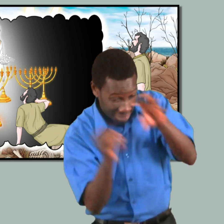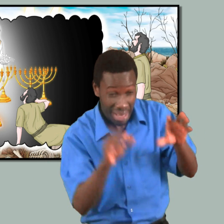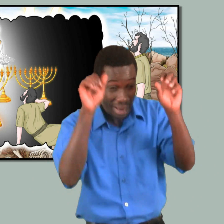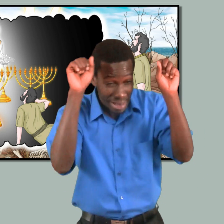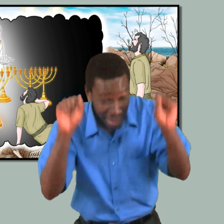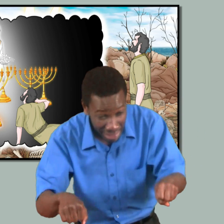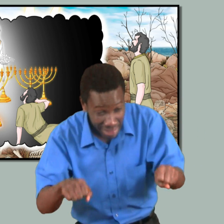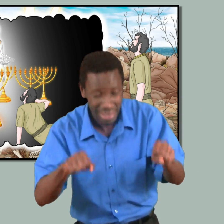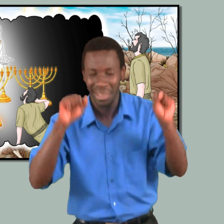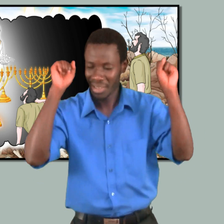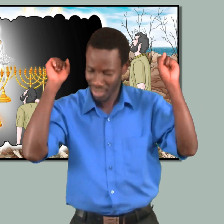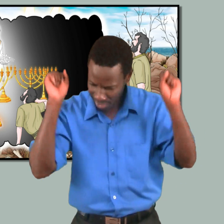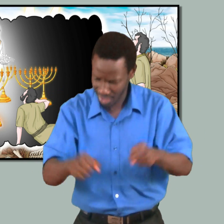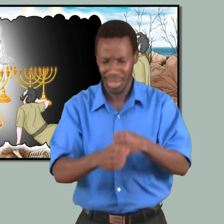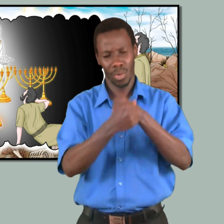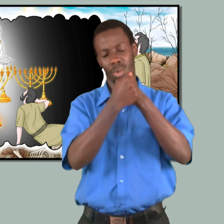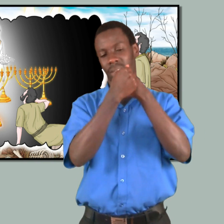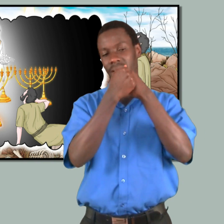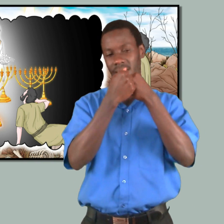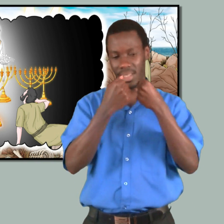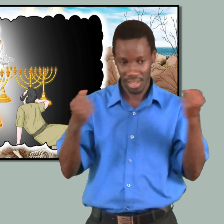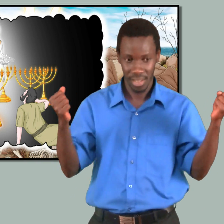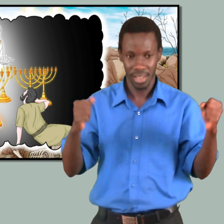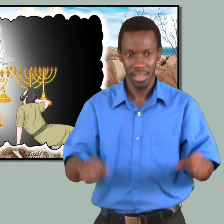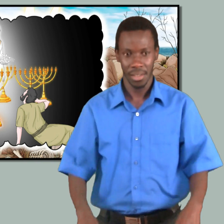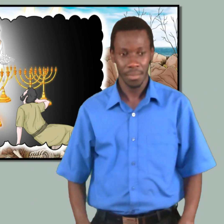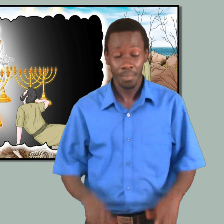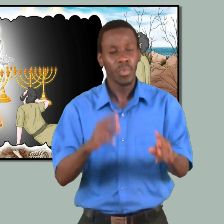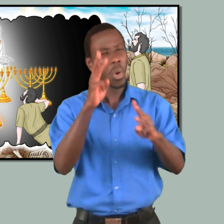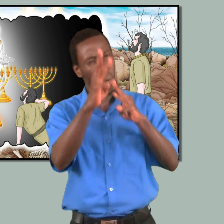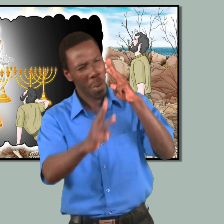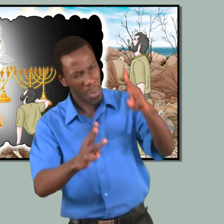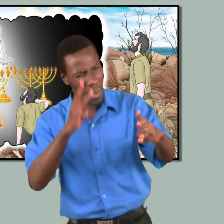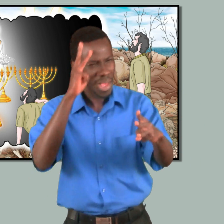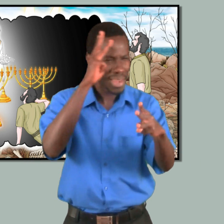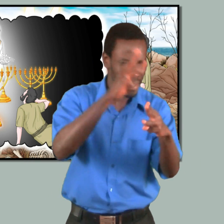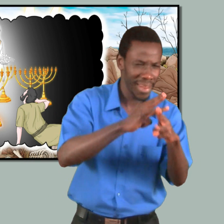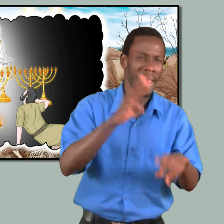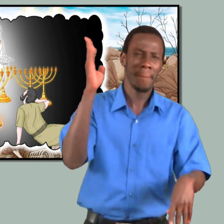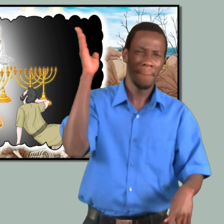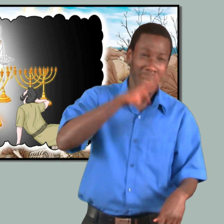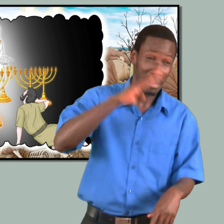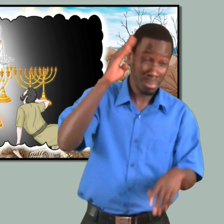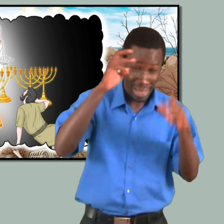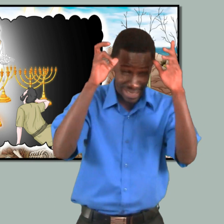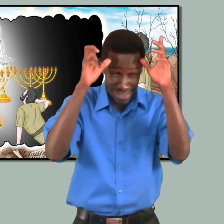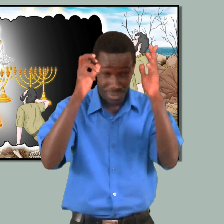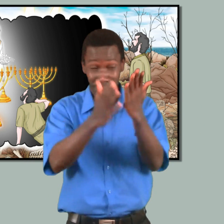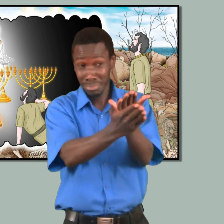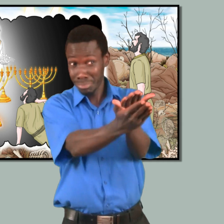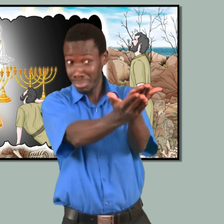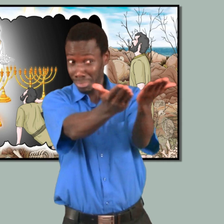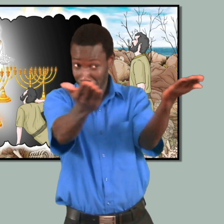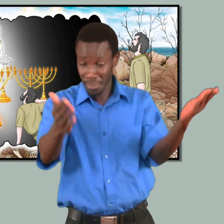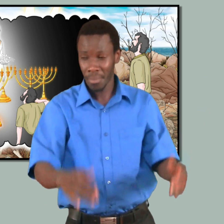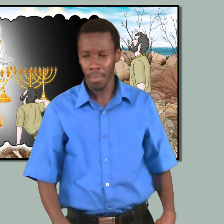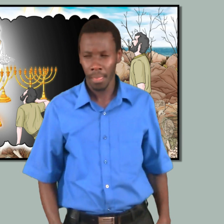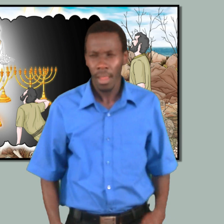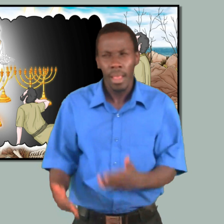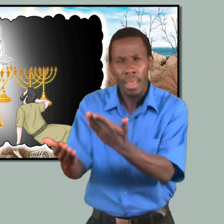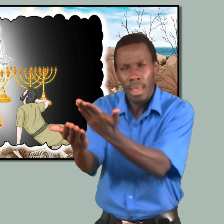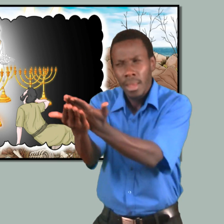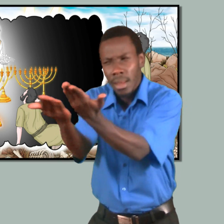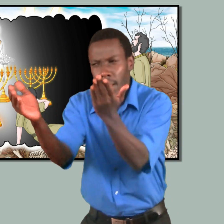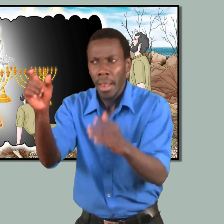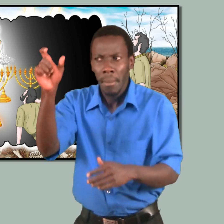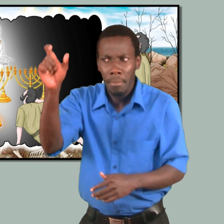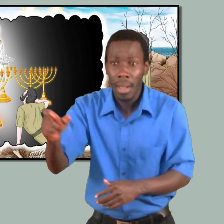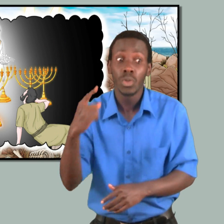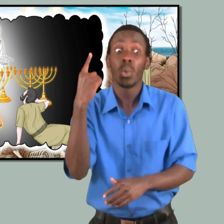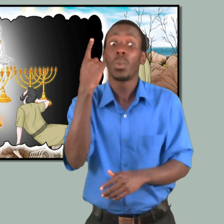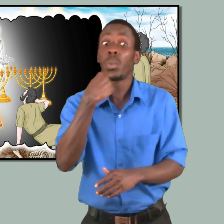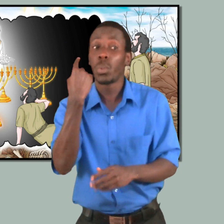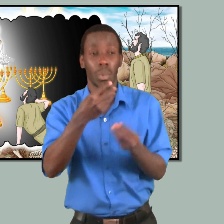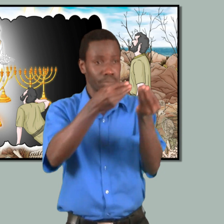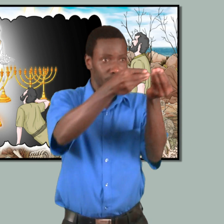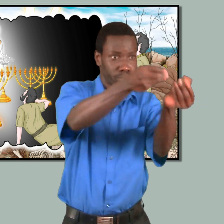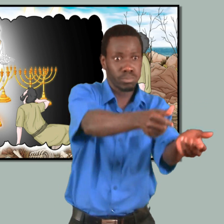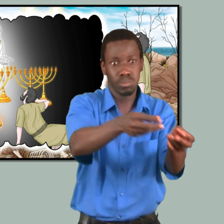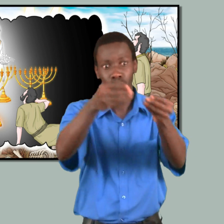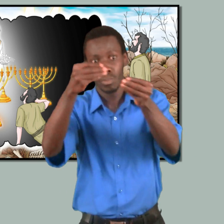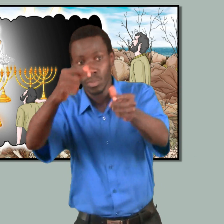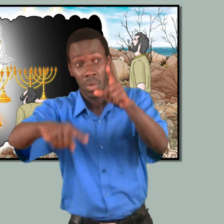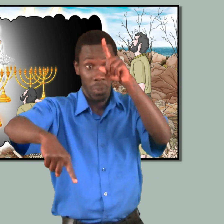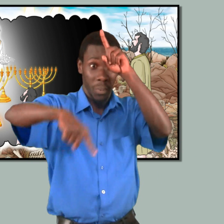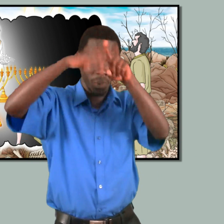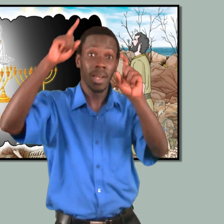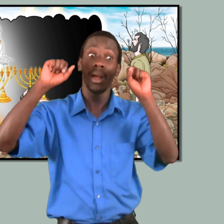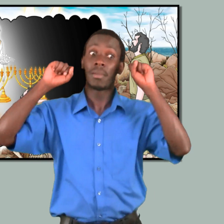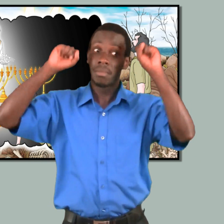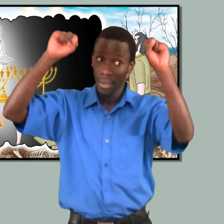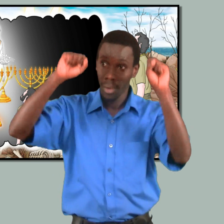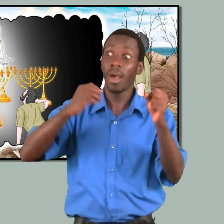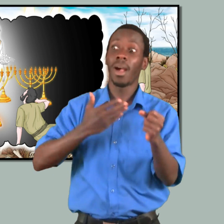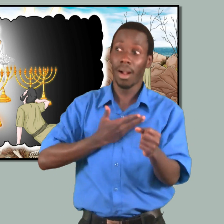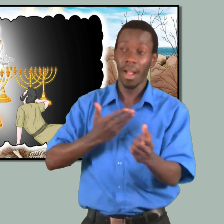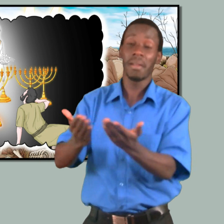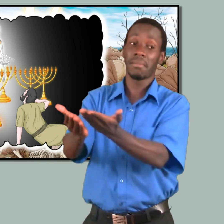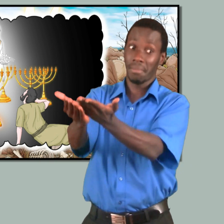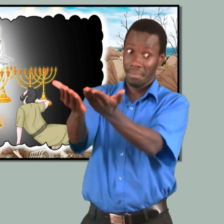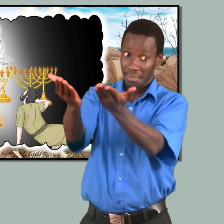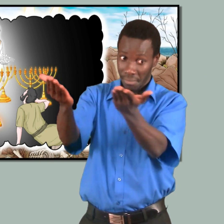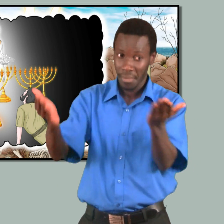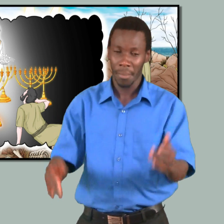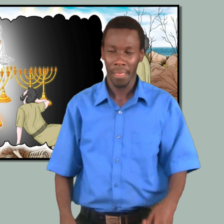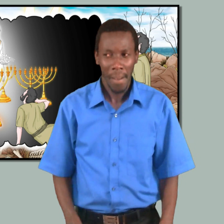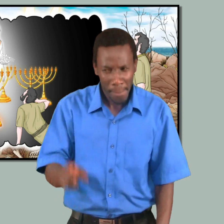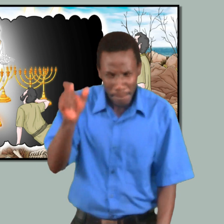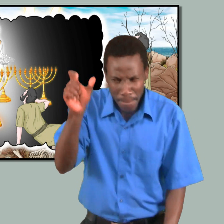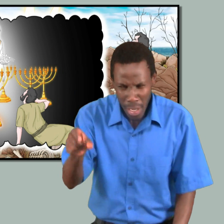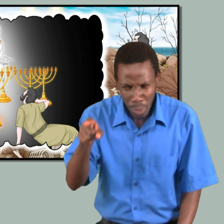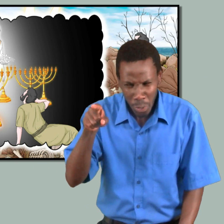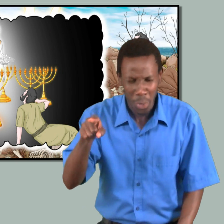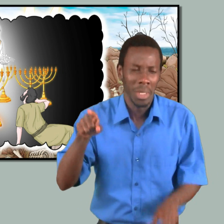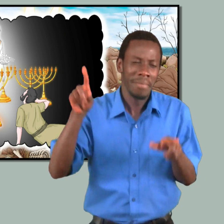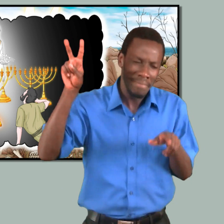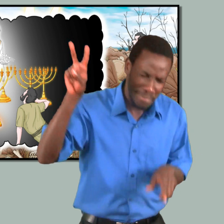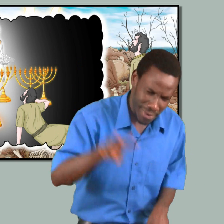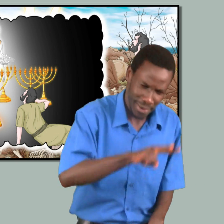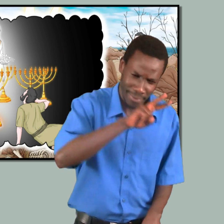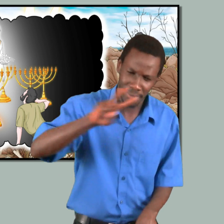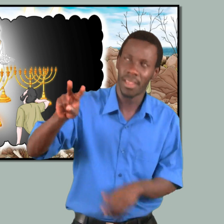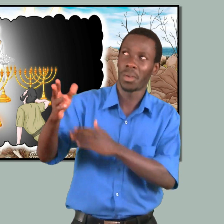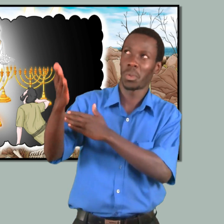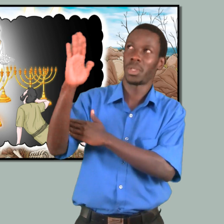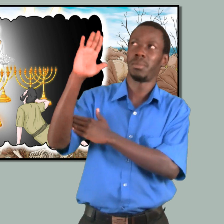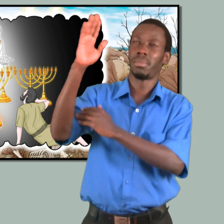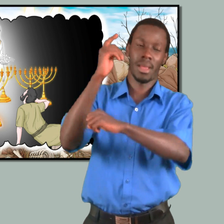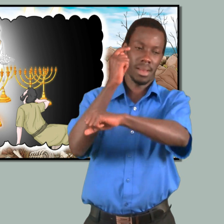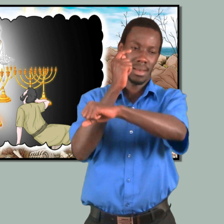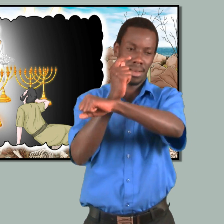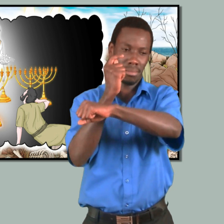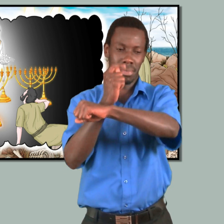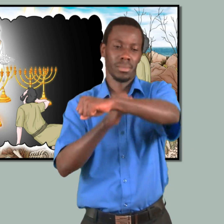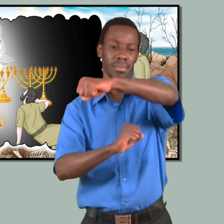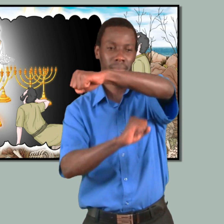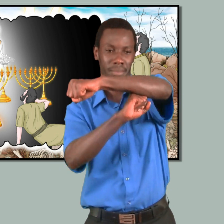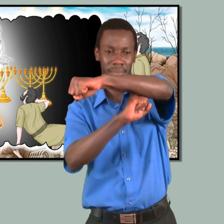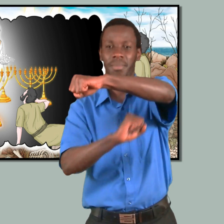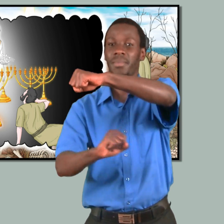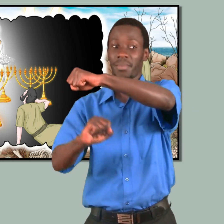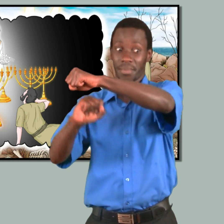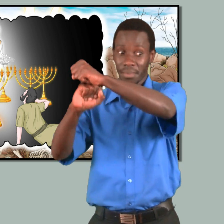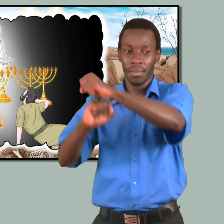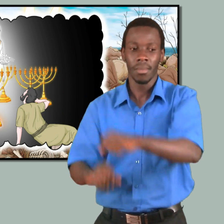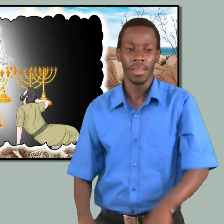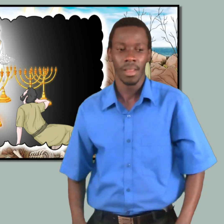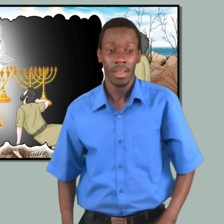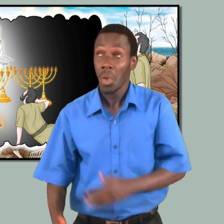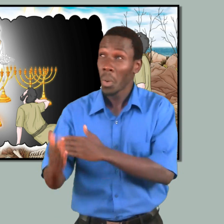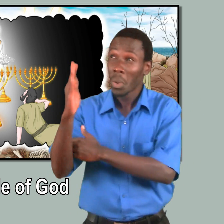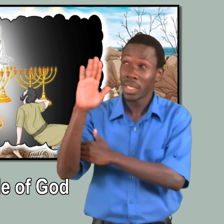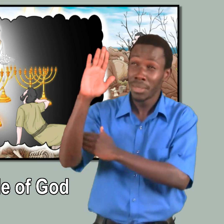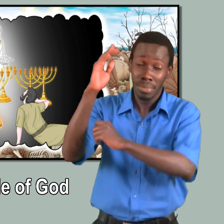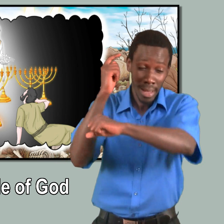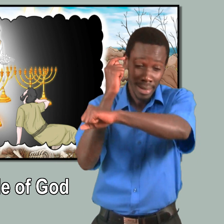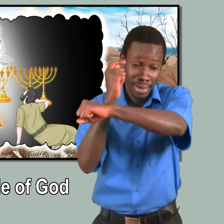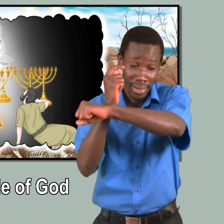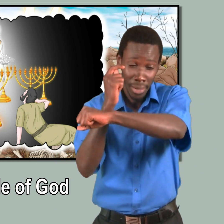I am coming soon. Hold fast to what you have, so that no one will take your crown.